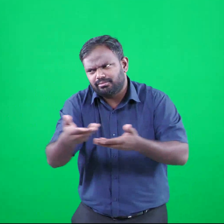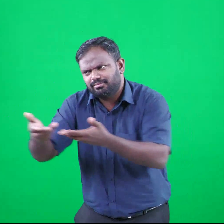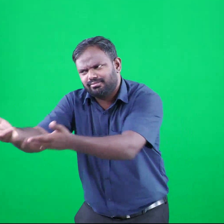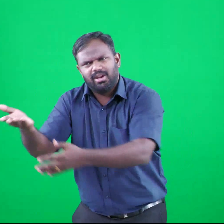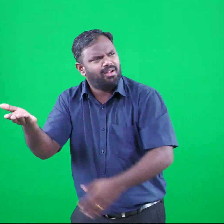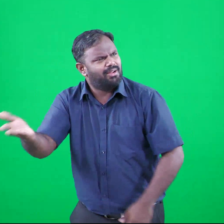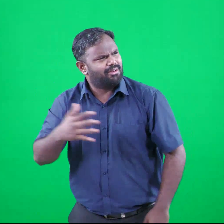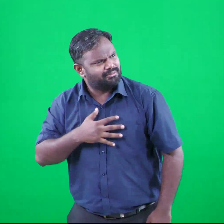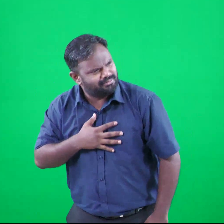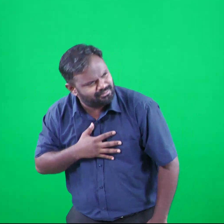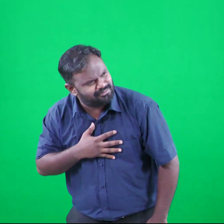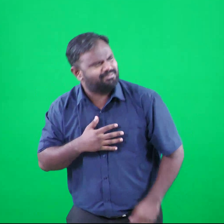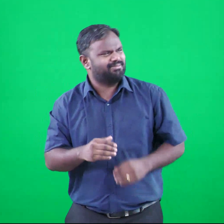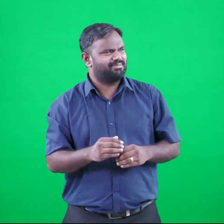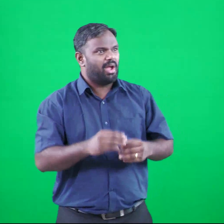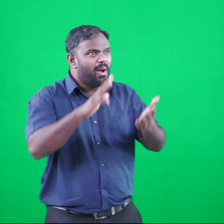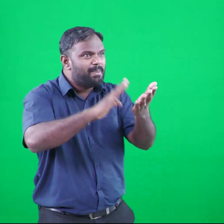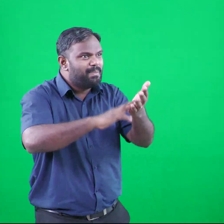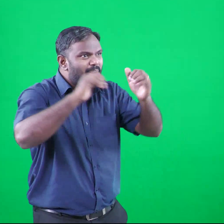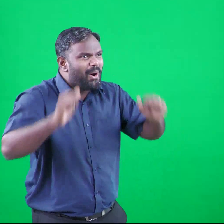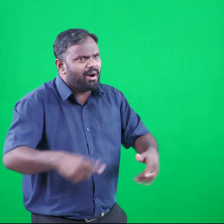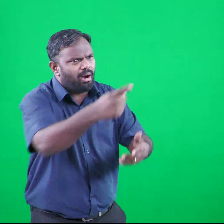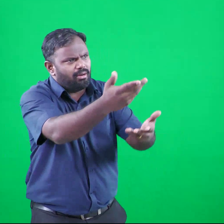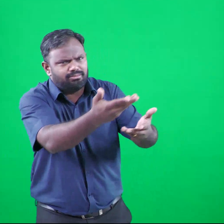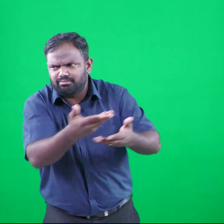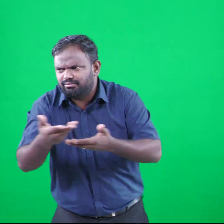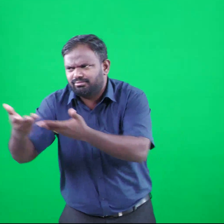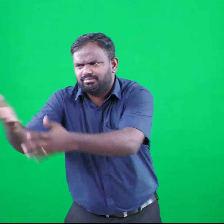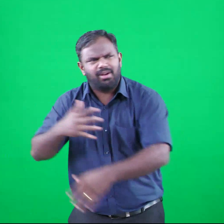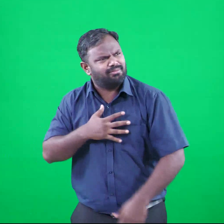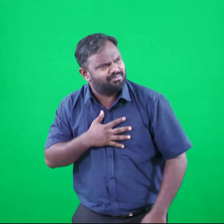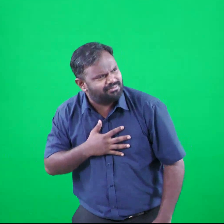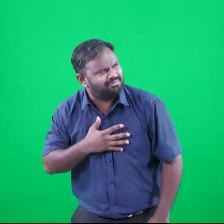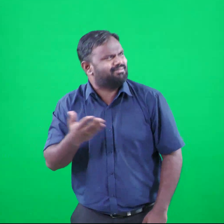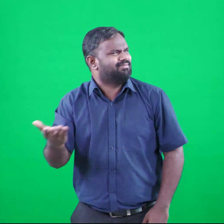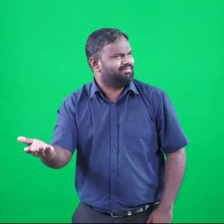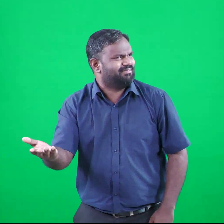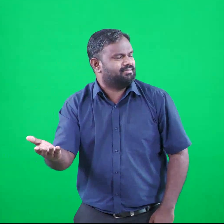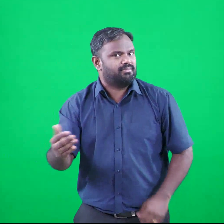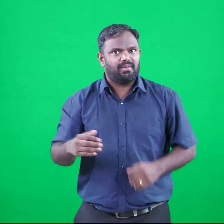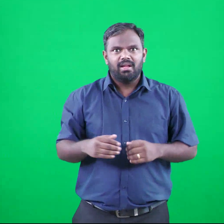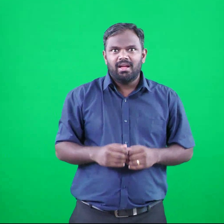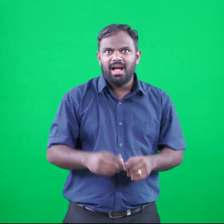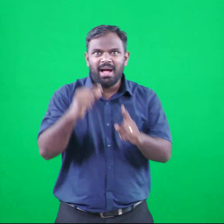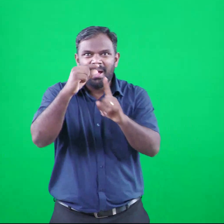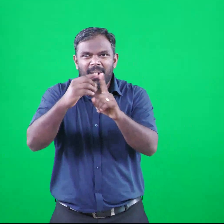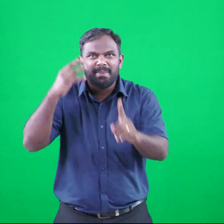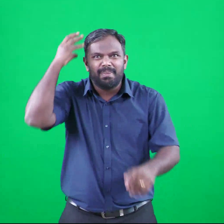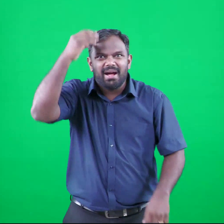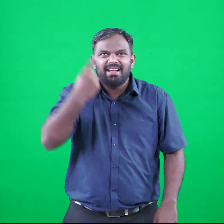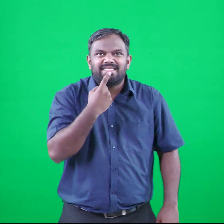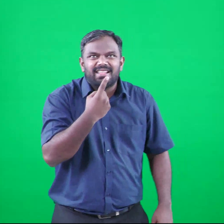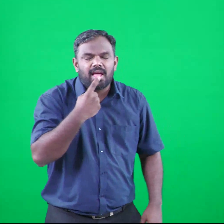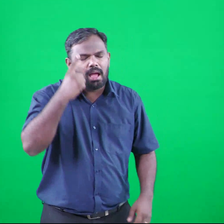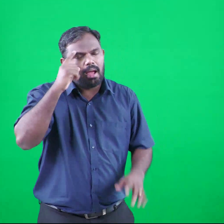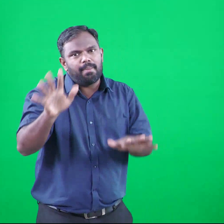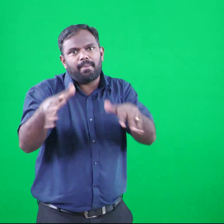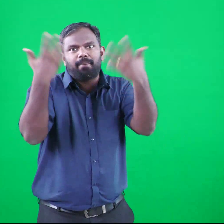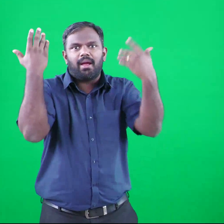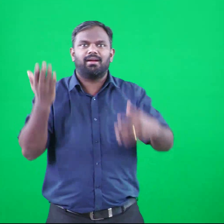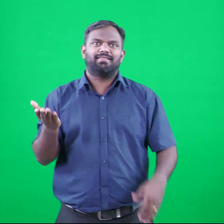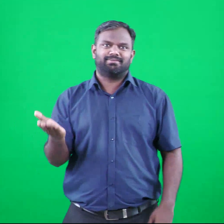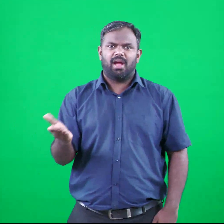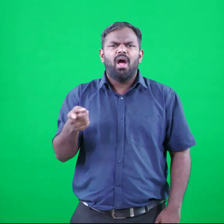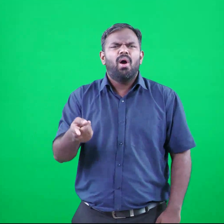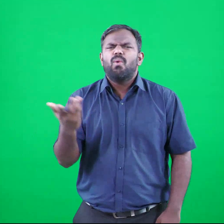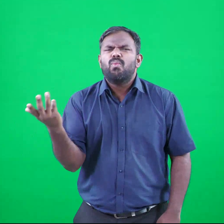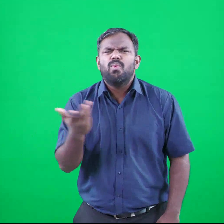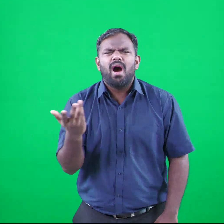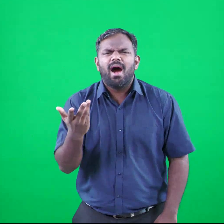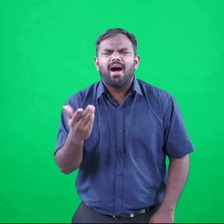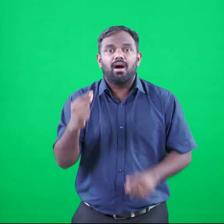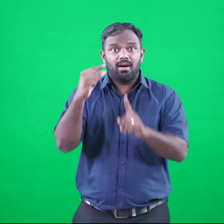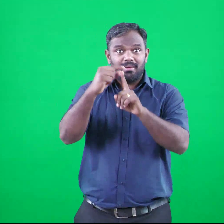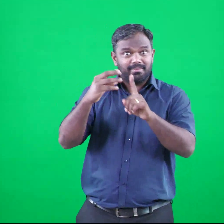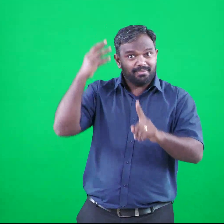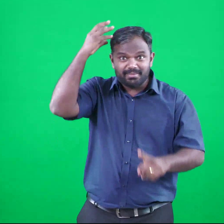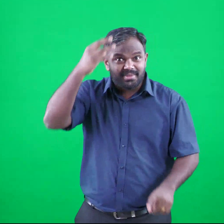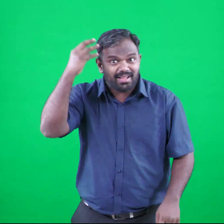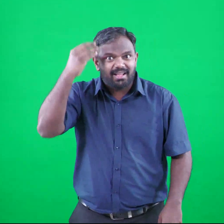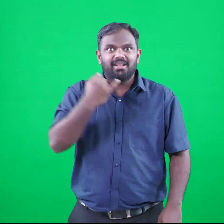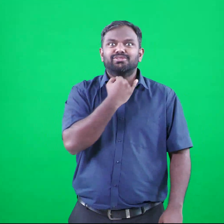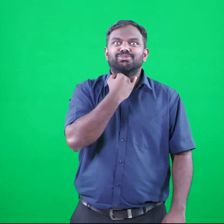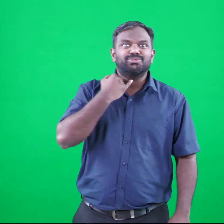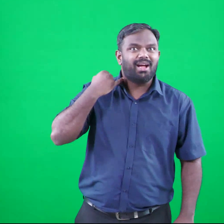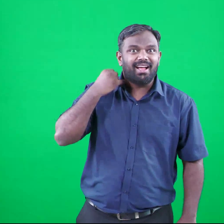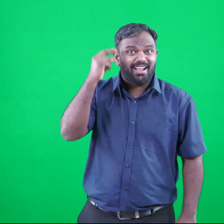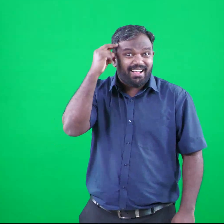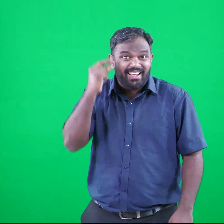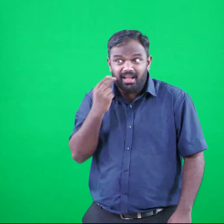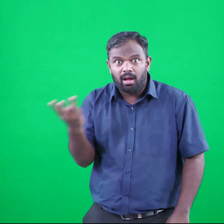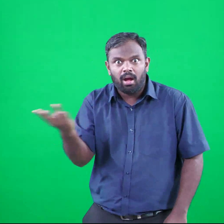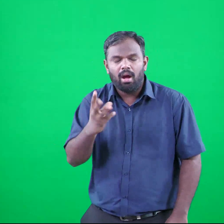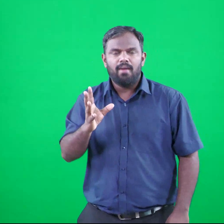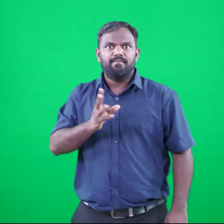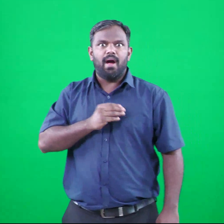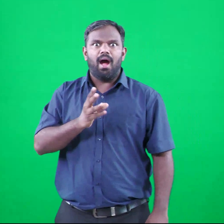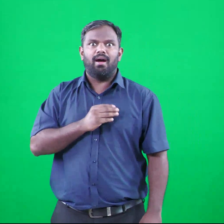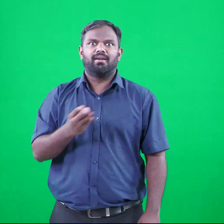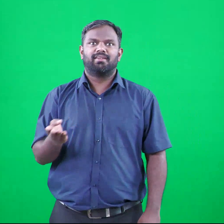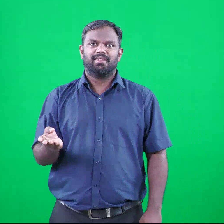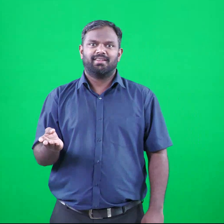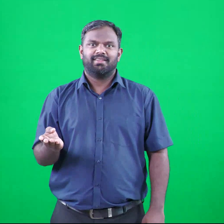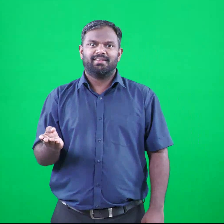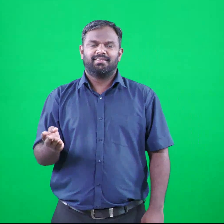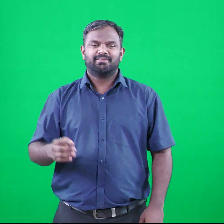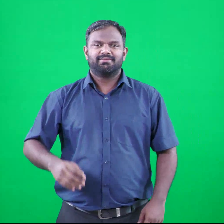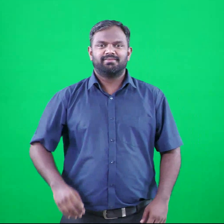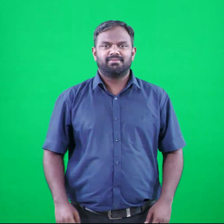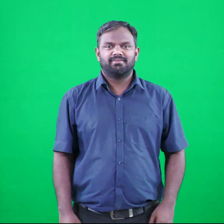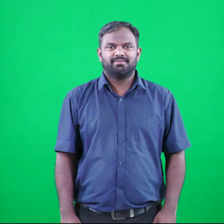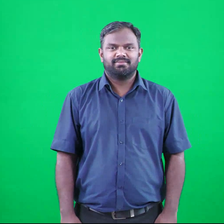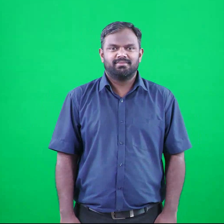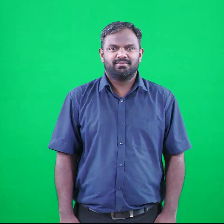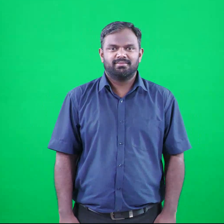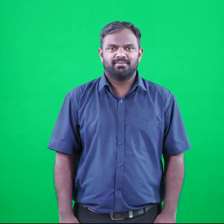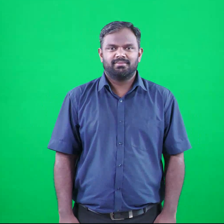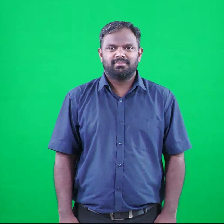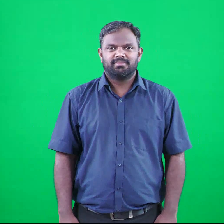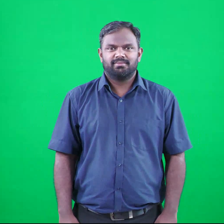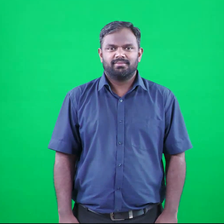For they were all so terrified that Peter did not know what else to say.